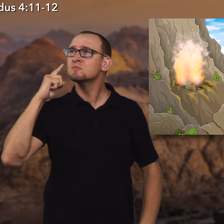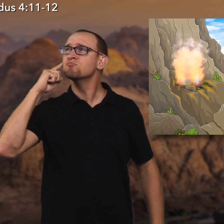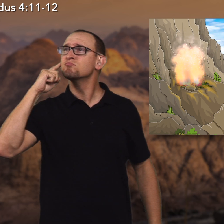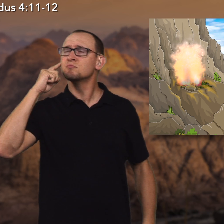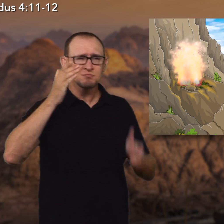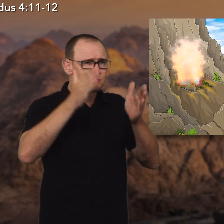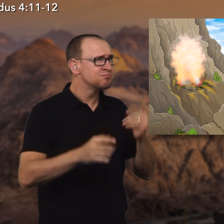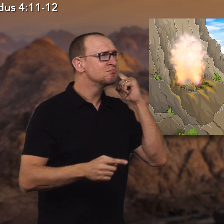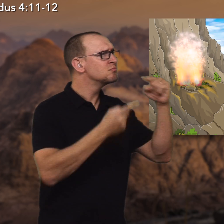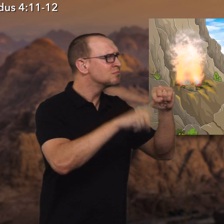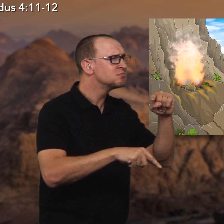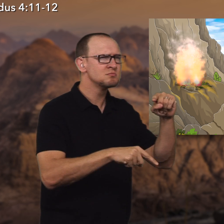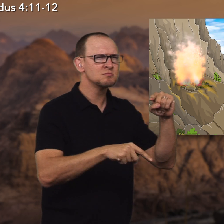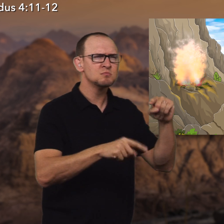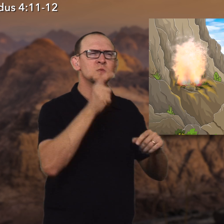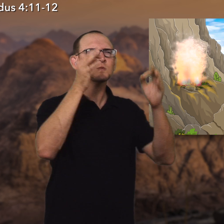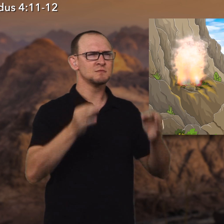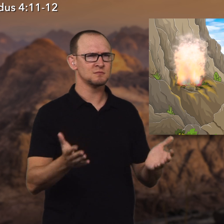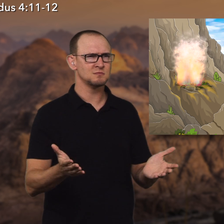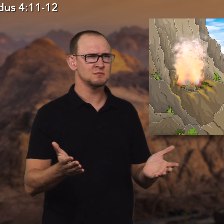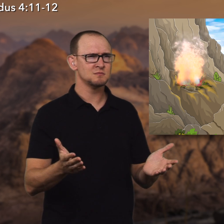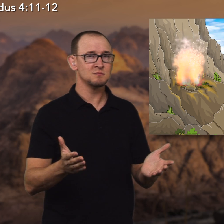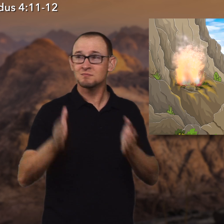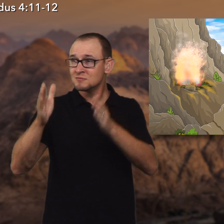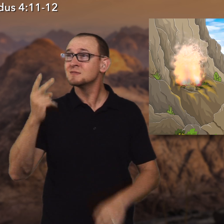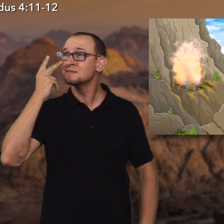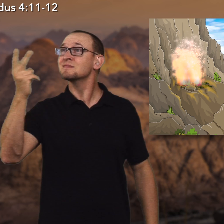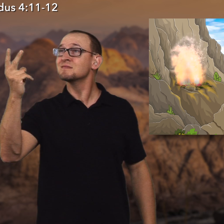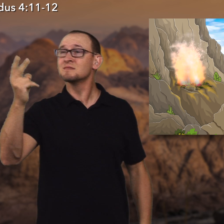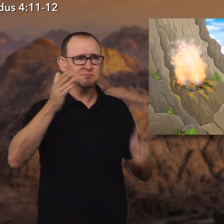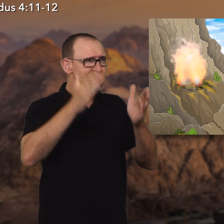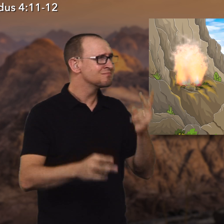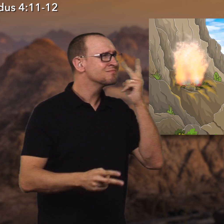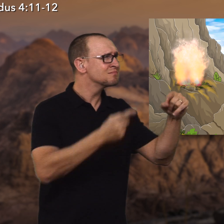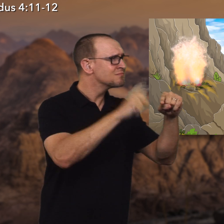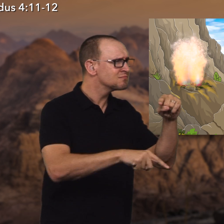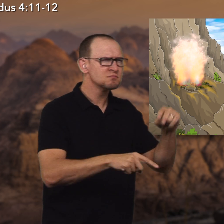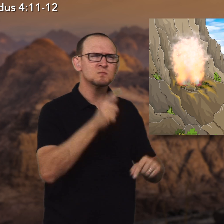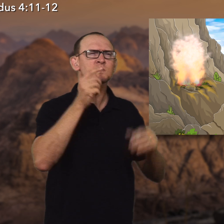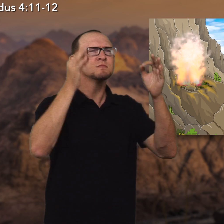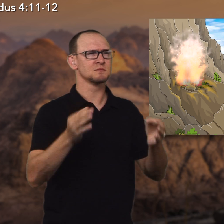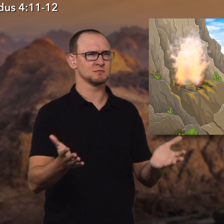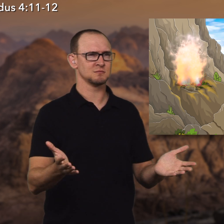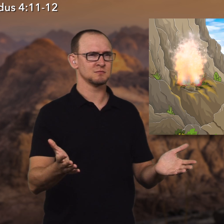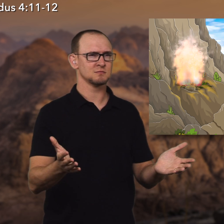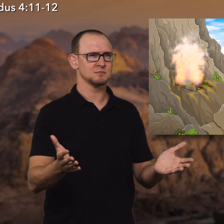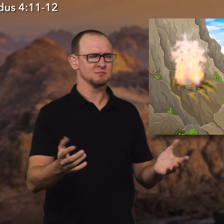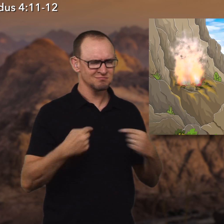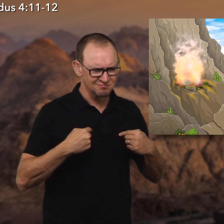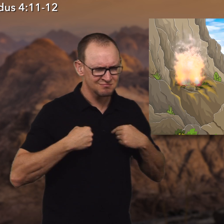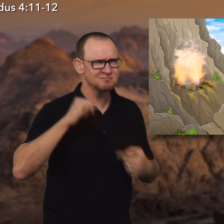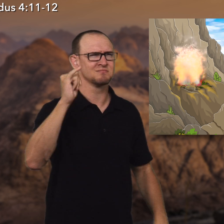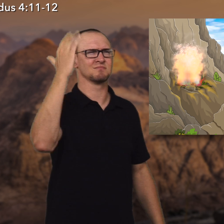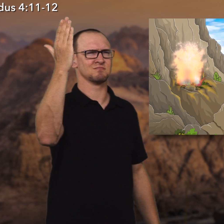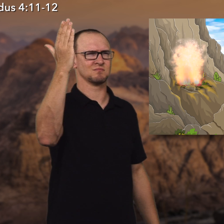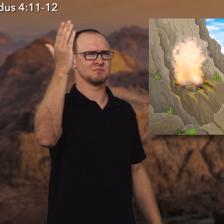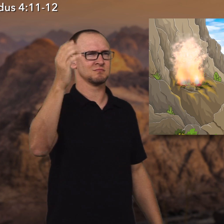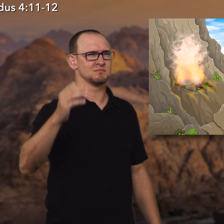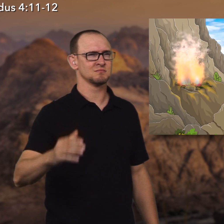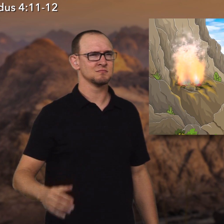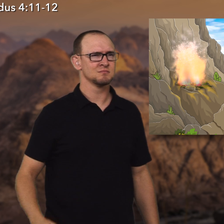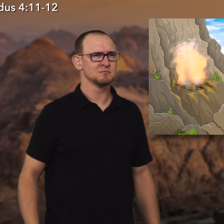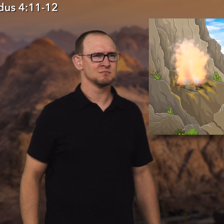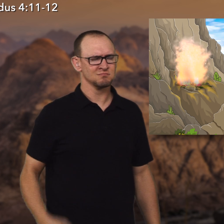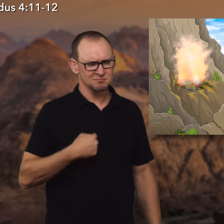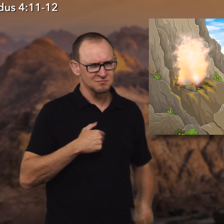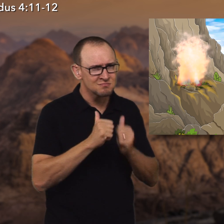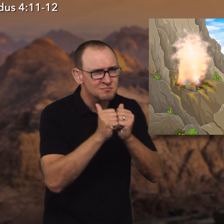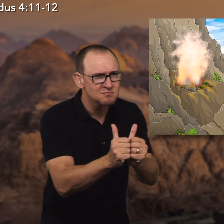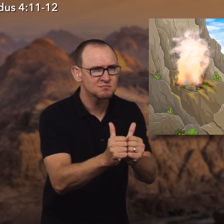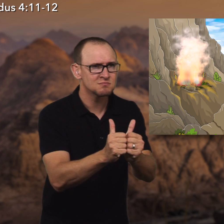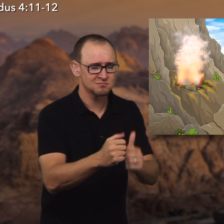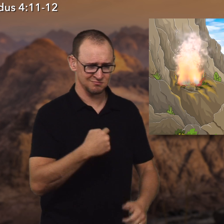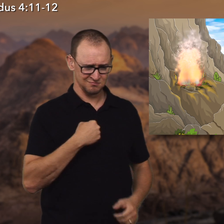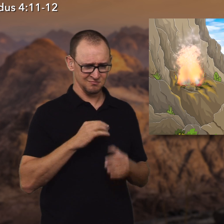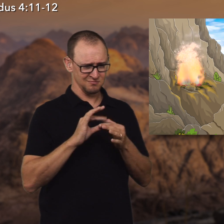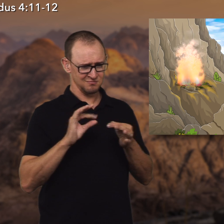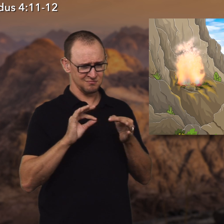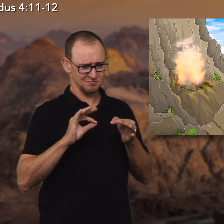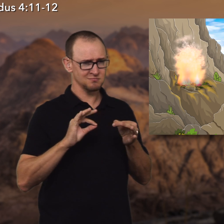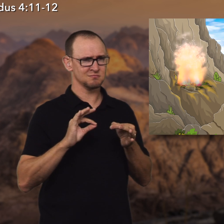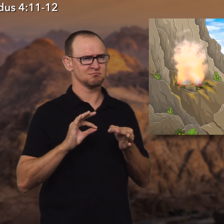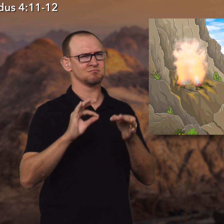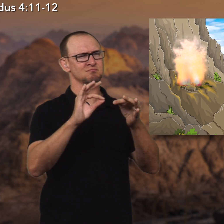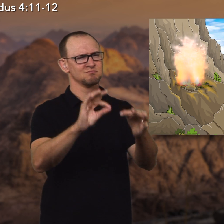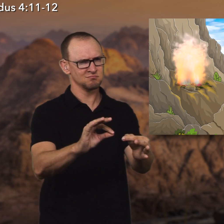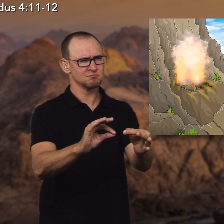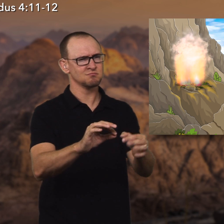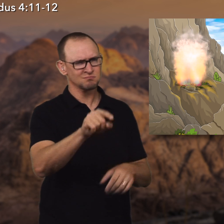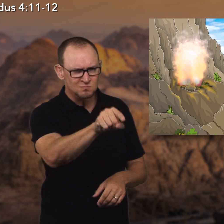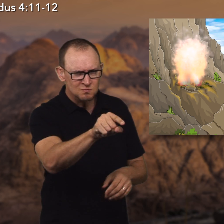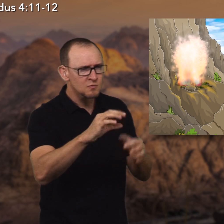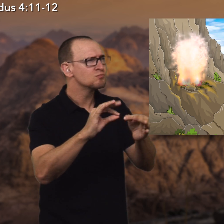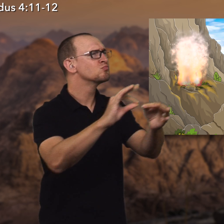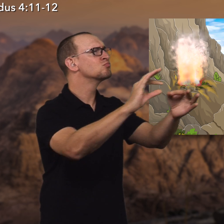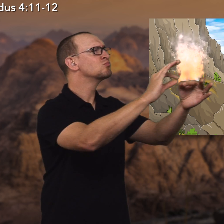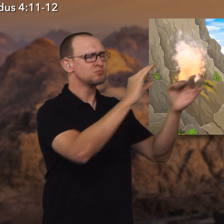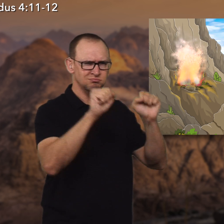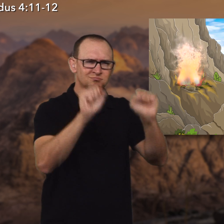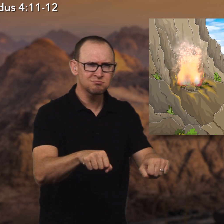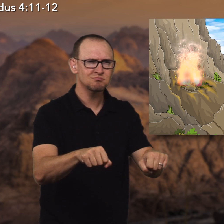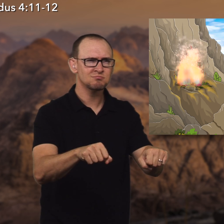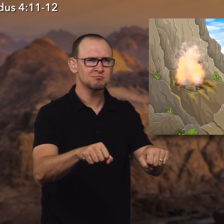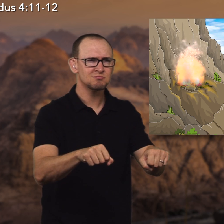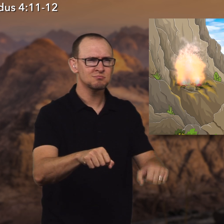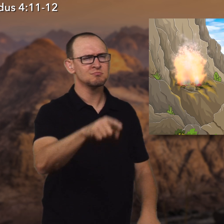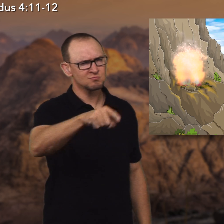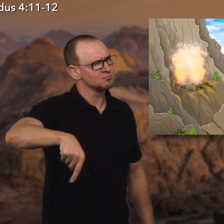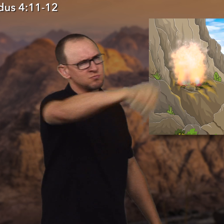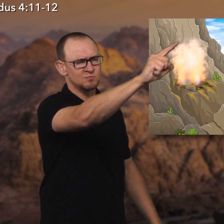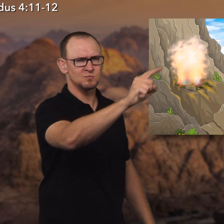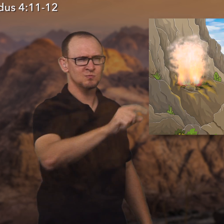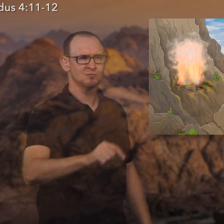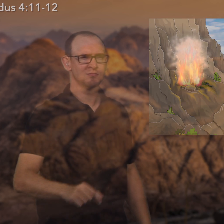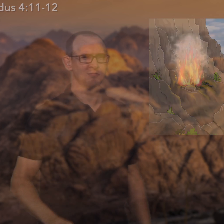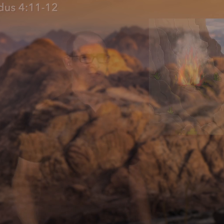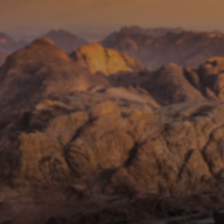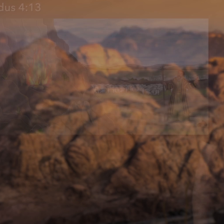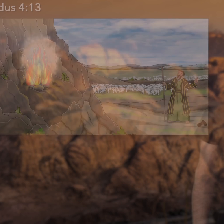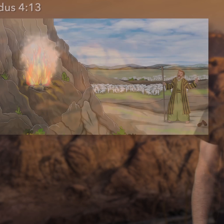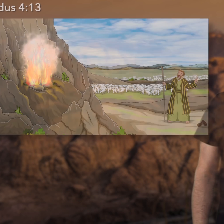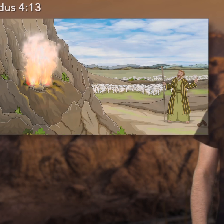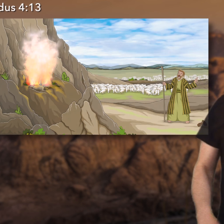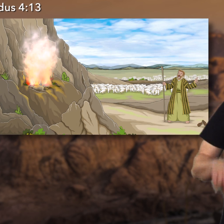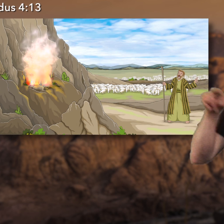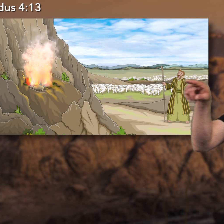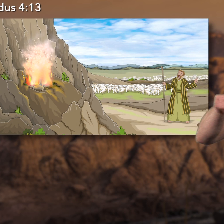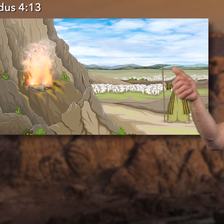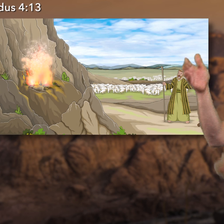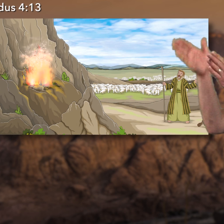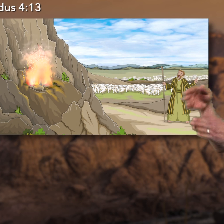Is it not I, the LORD? Now go! I will help you as you speak, and I will teach you what to say.”